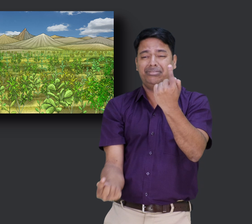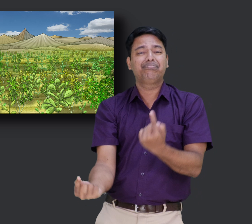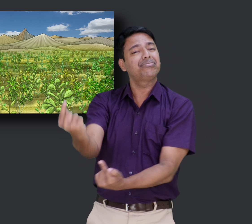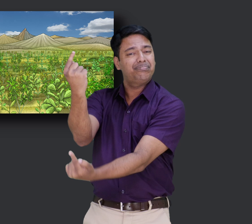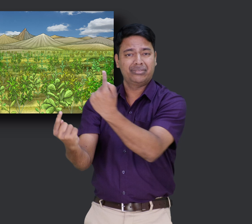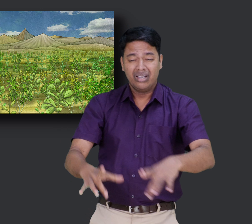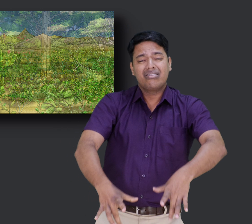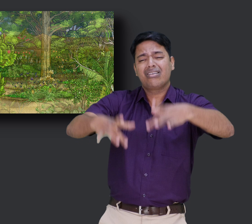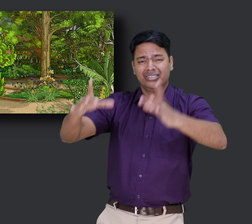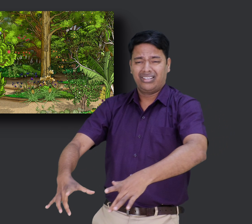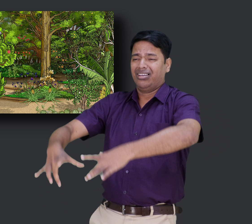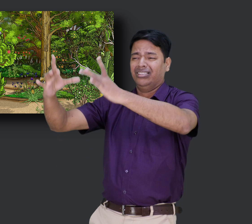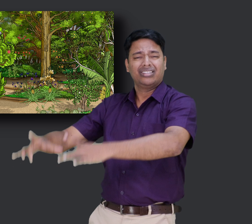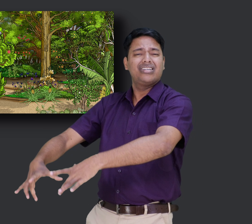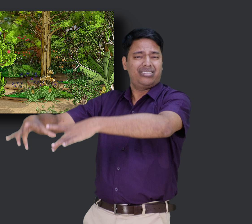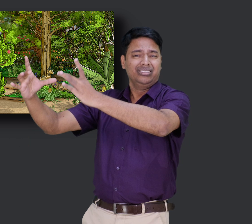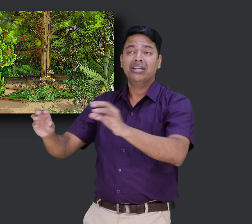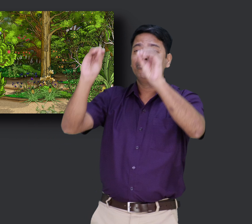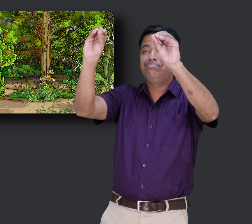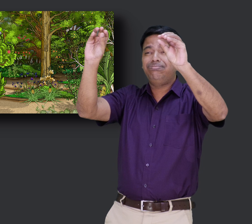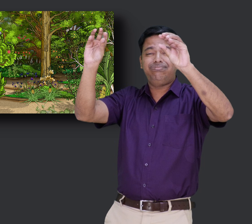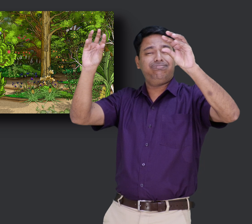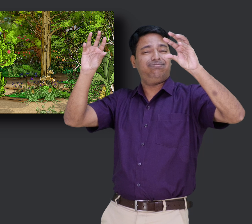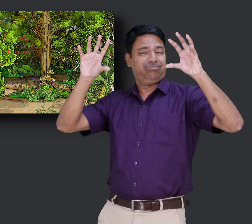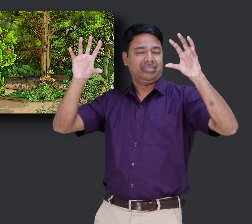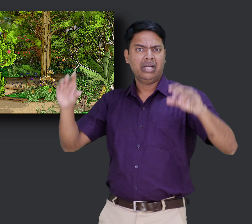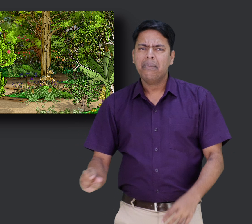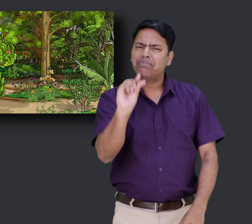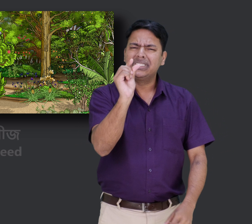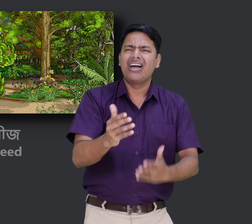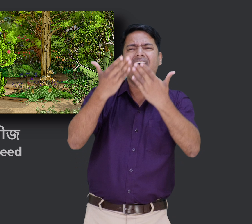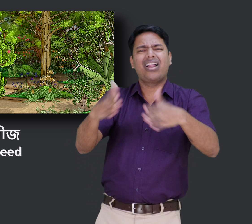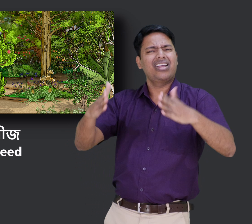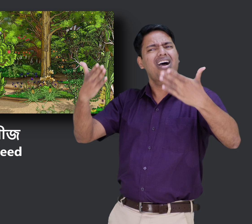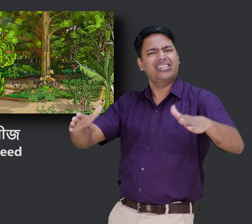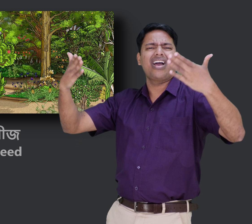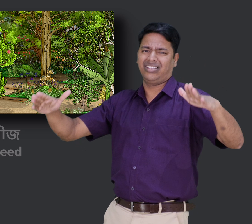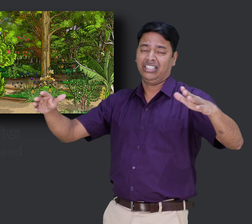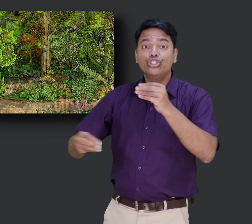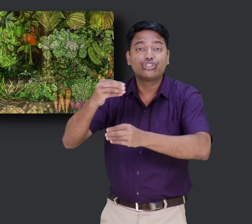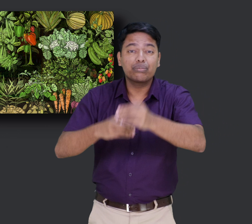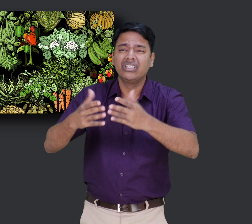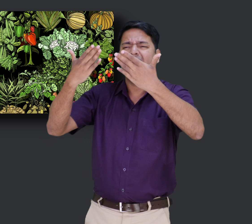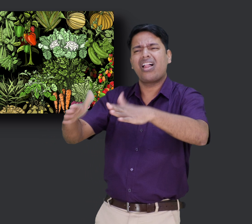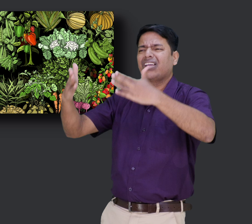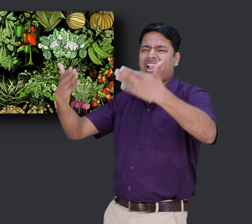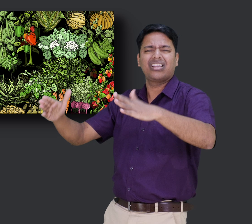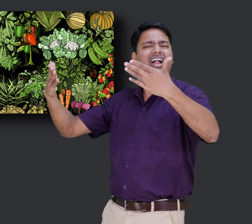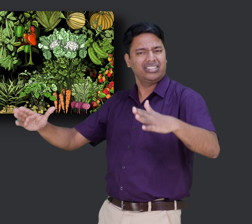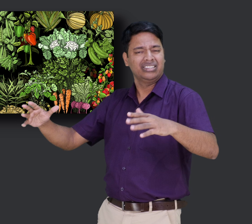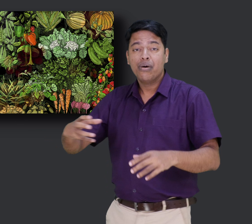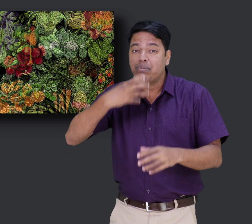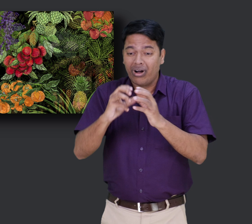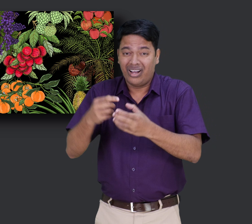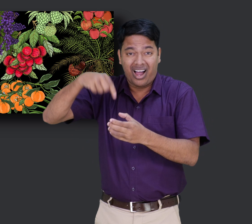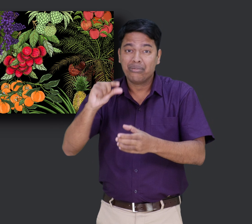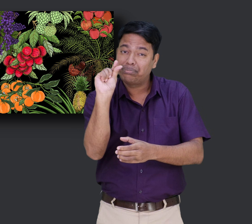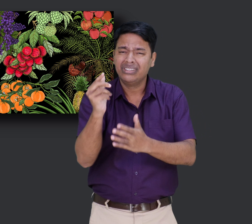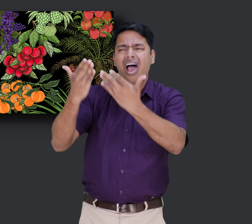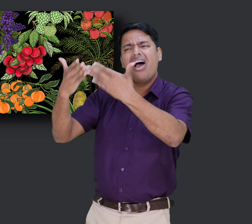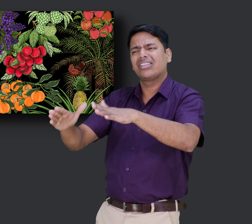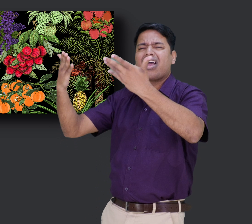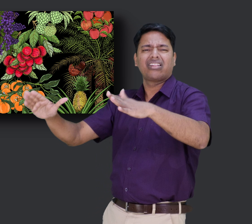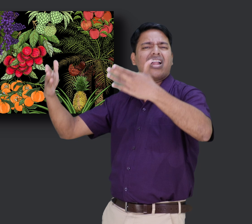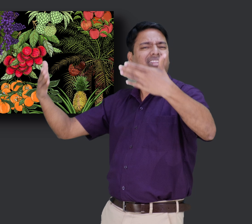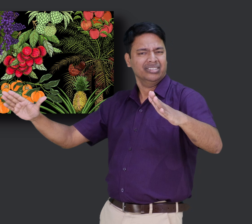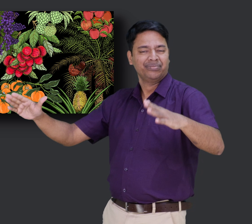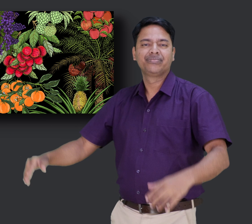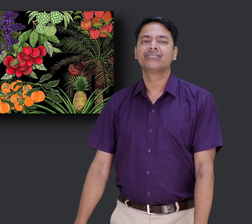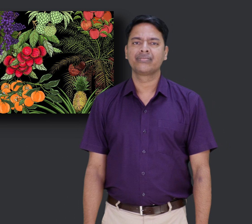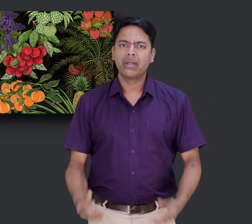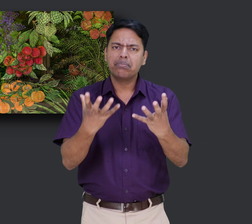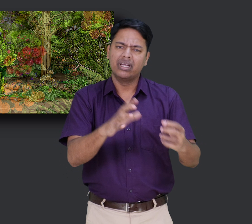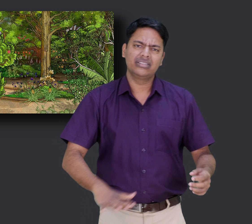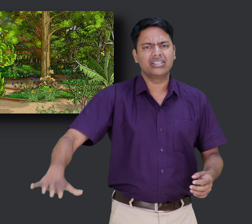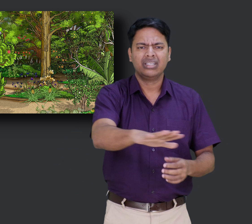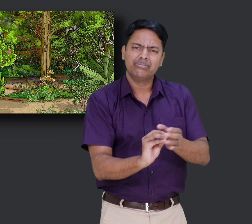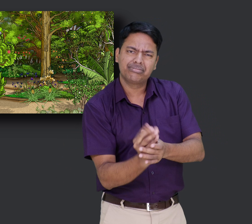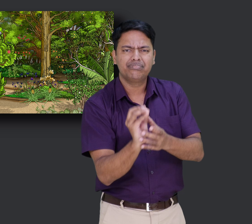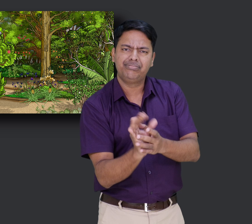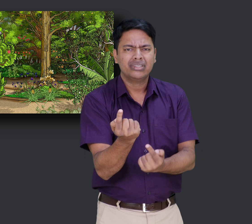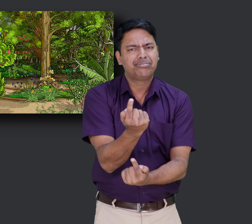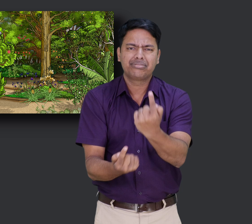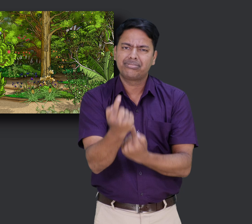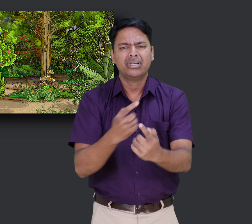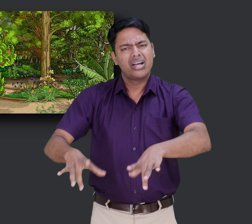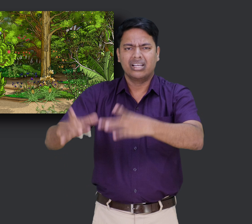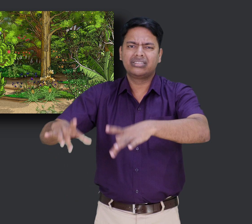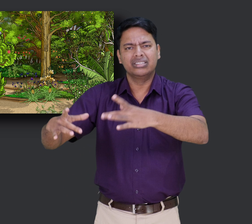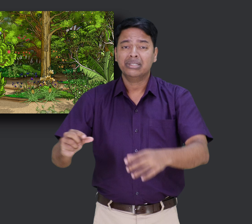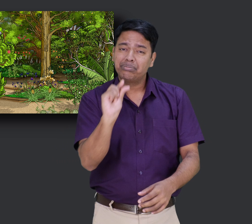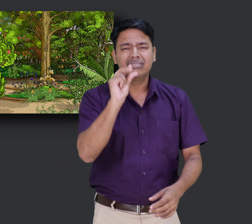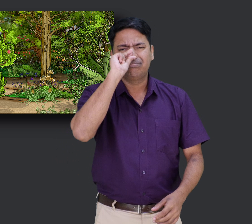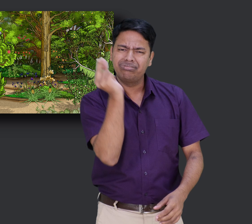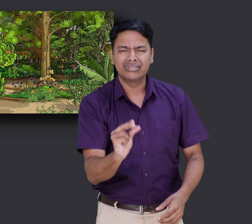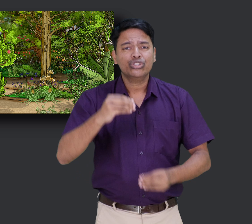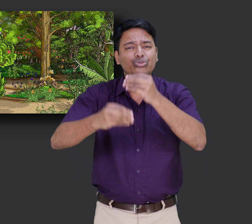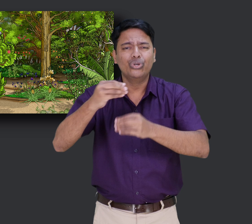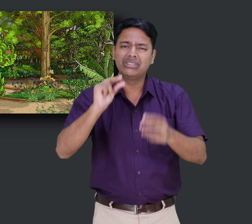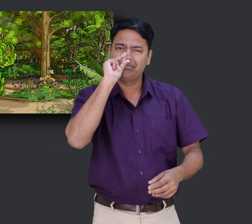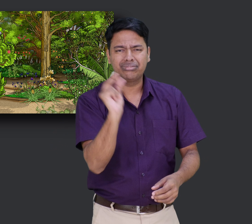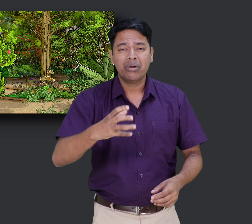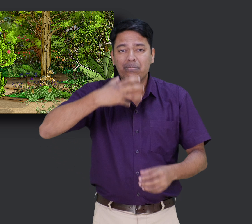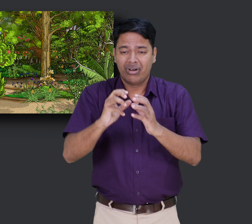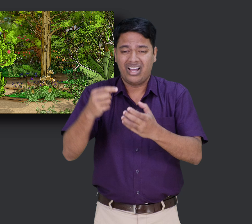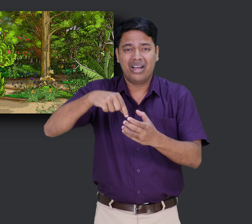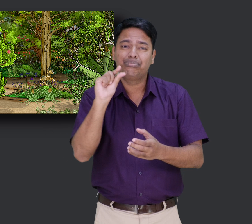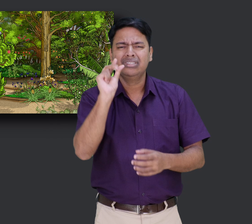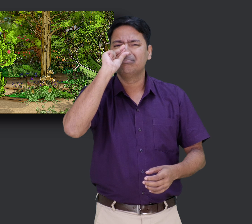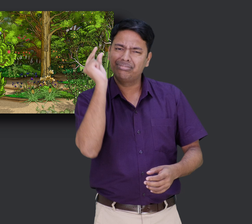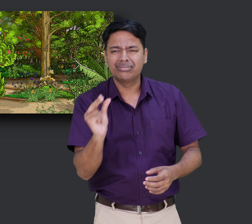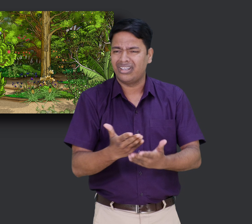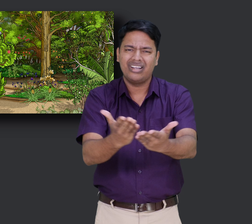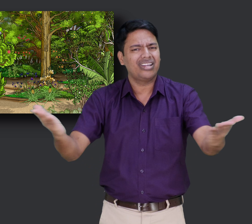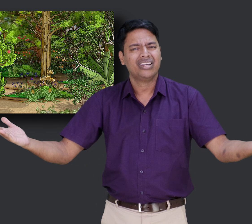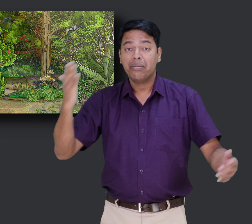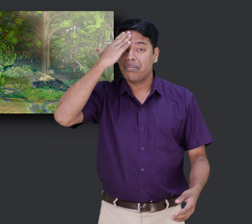The earth produced vegetation: seed-bearing plants according to their kinds and trees bearing fruit with seed according to their kinds.